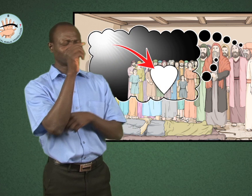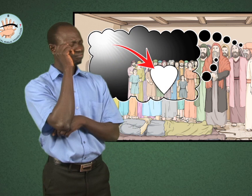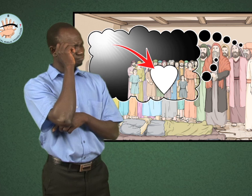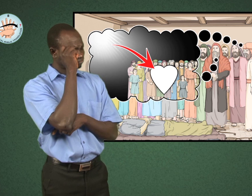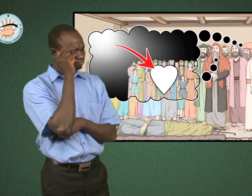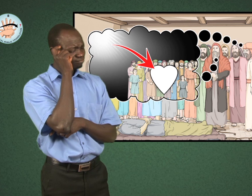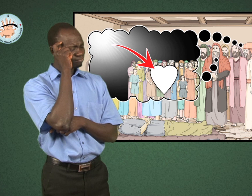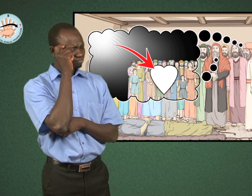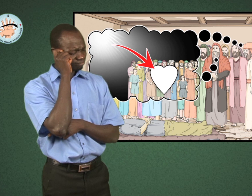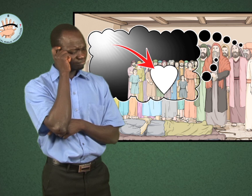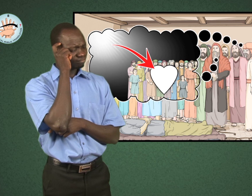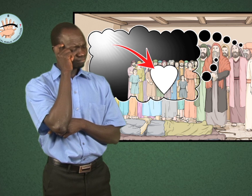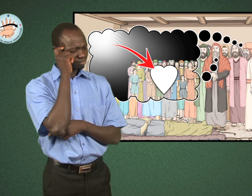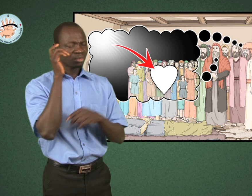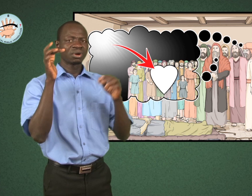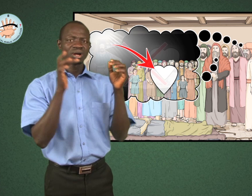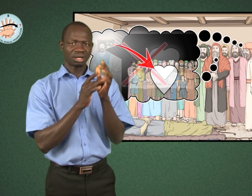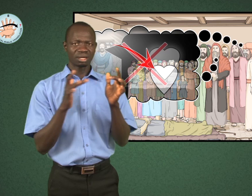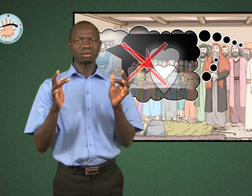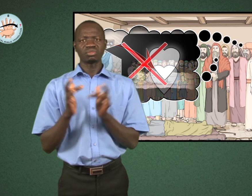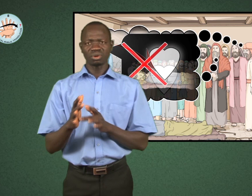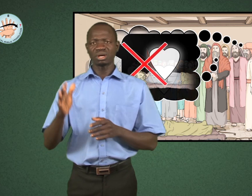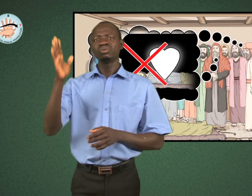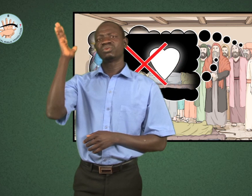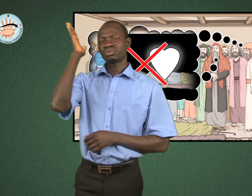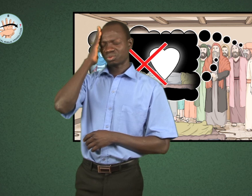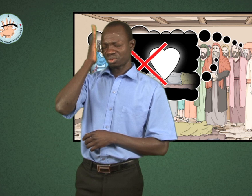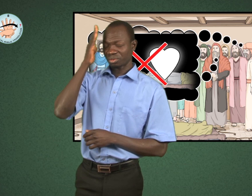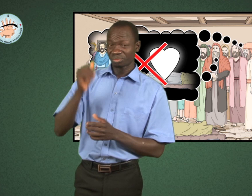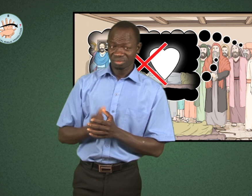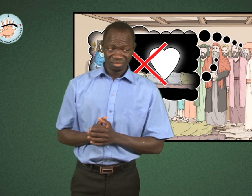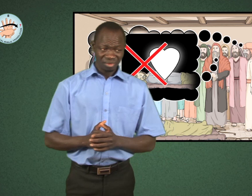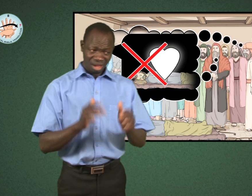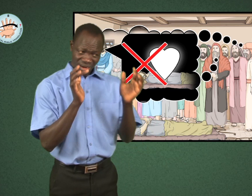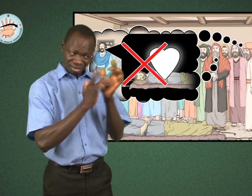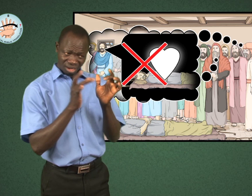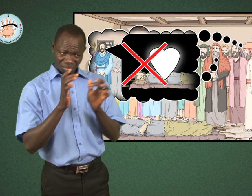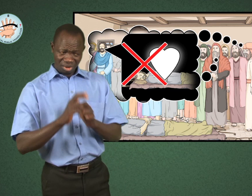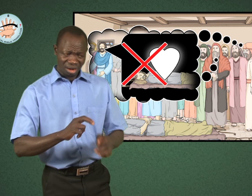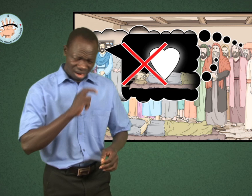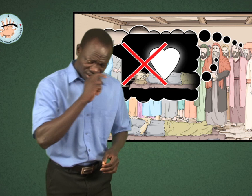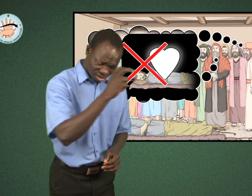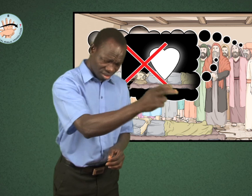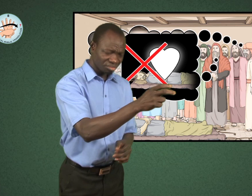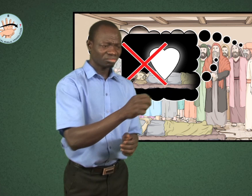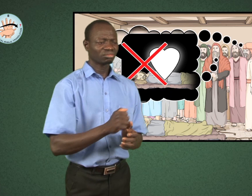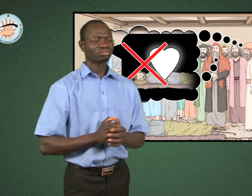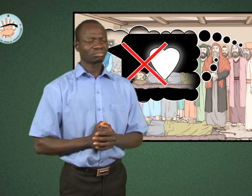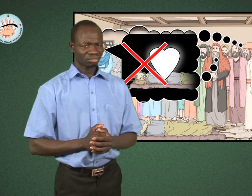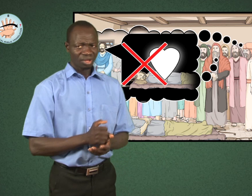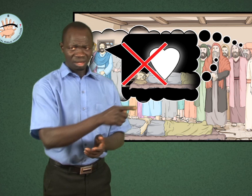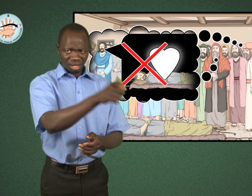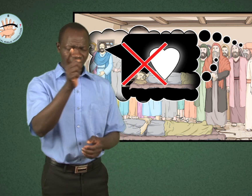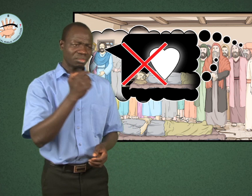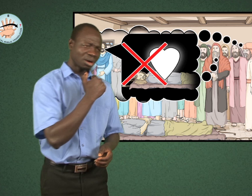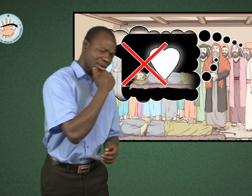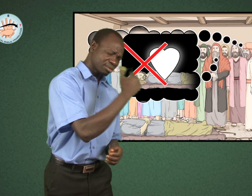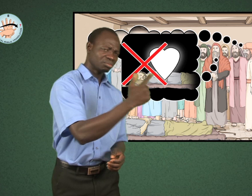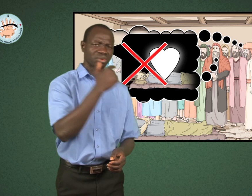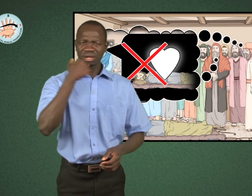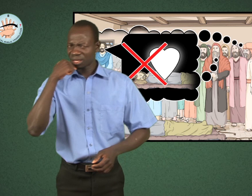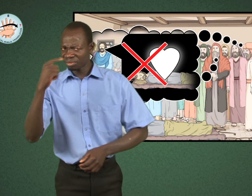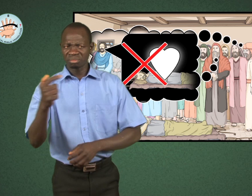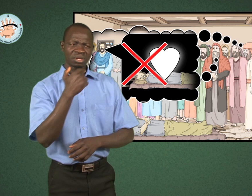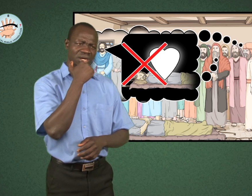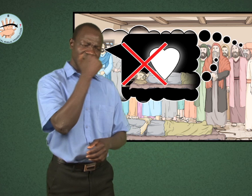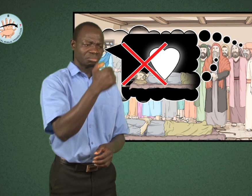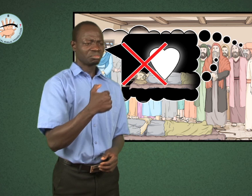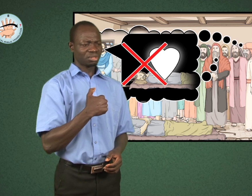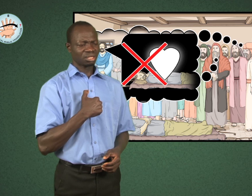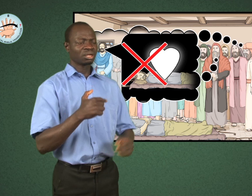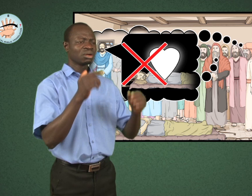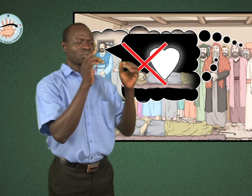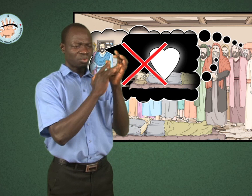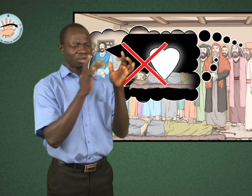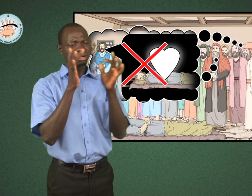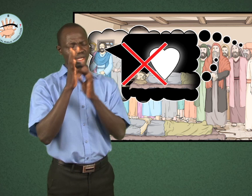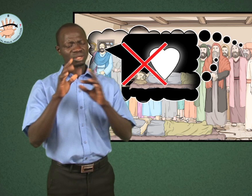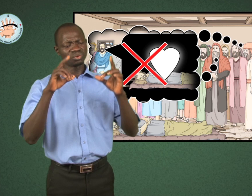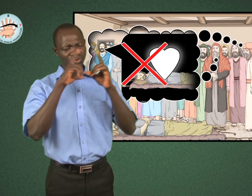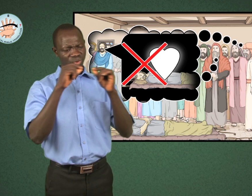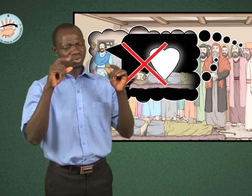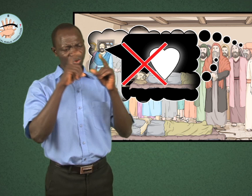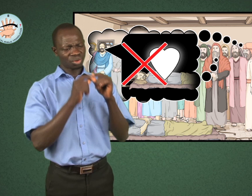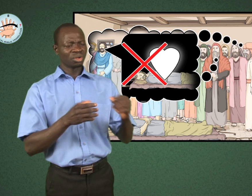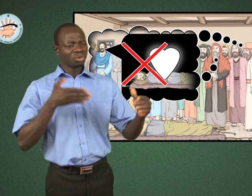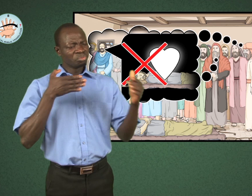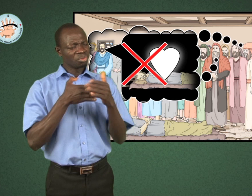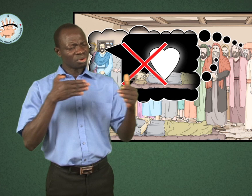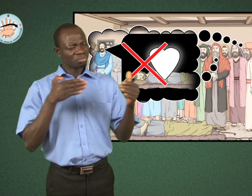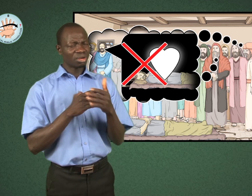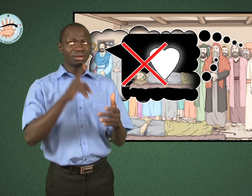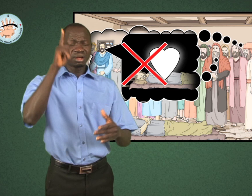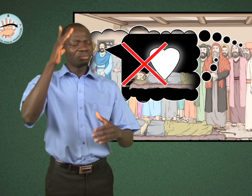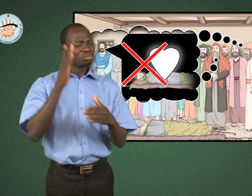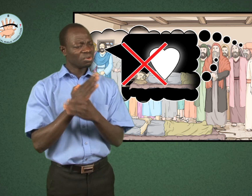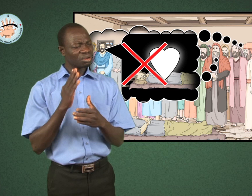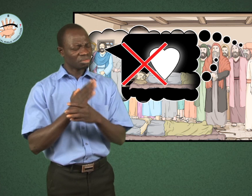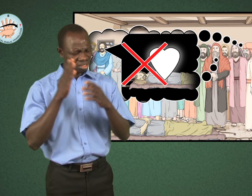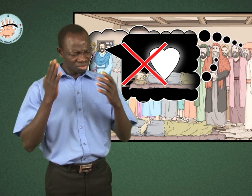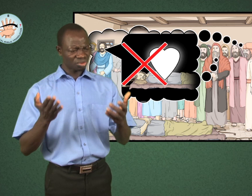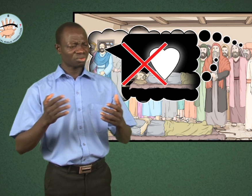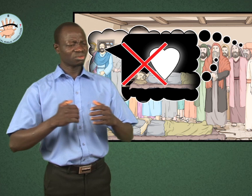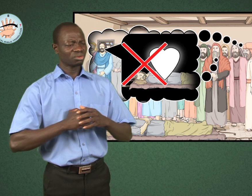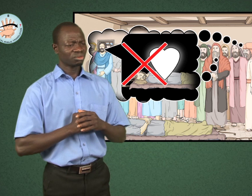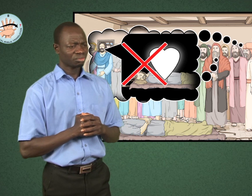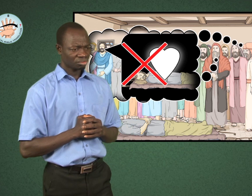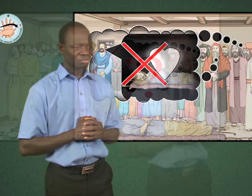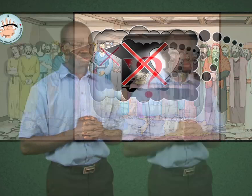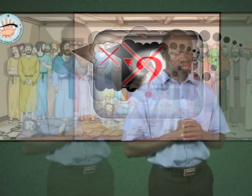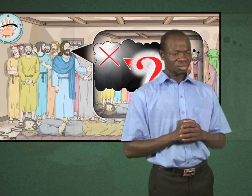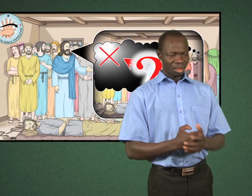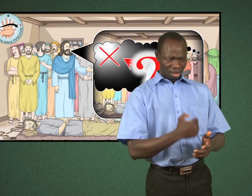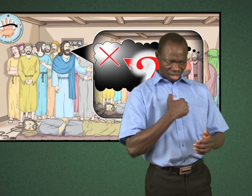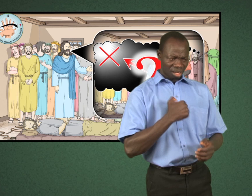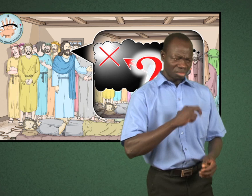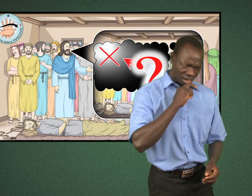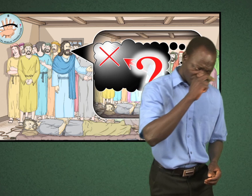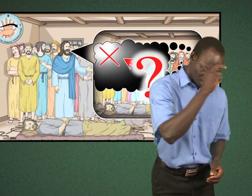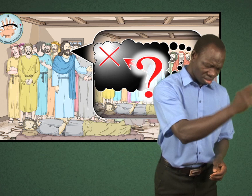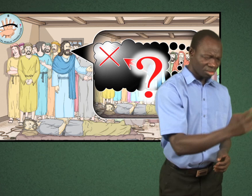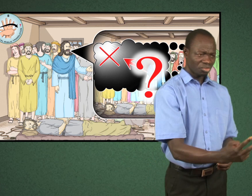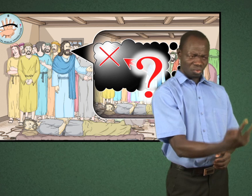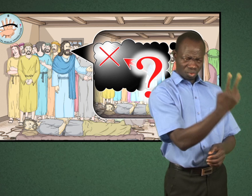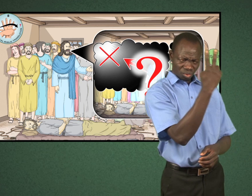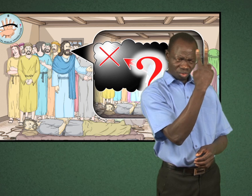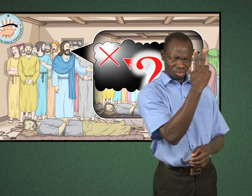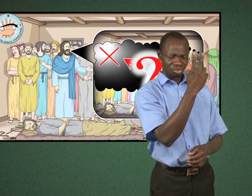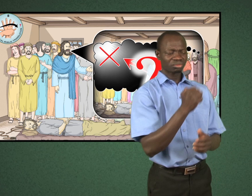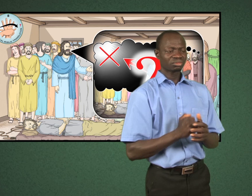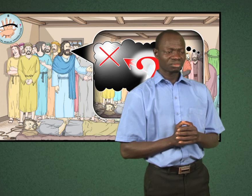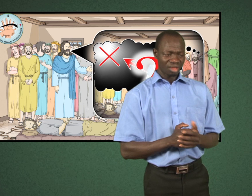At once Jesus knew in His spirit that they were thinking this way within themselves.